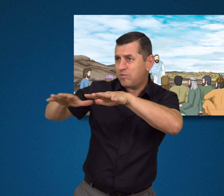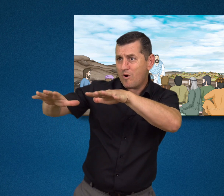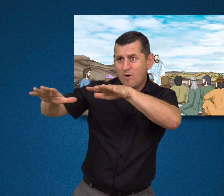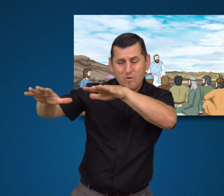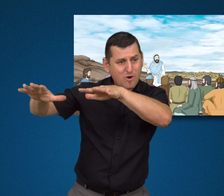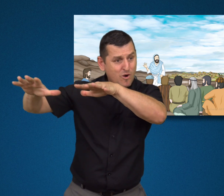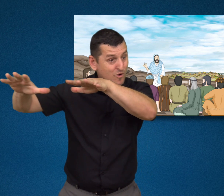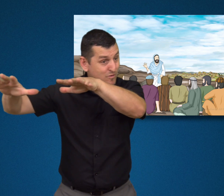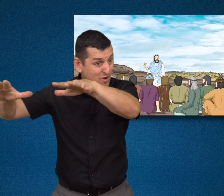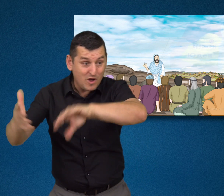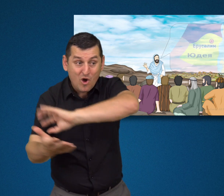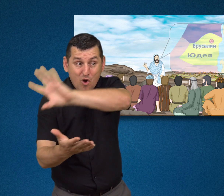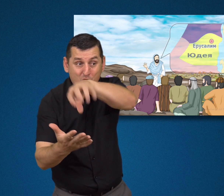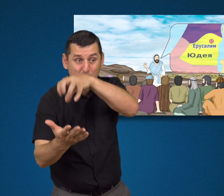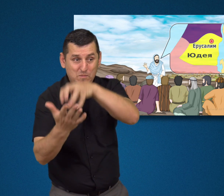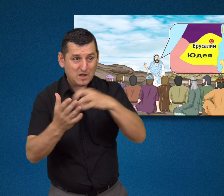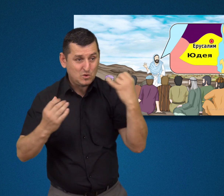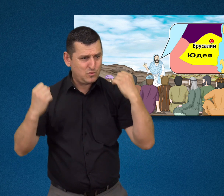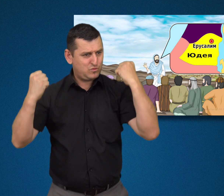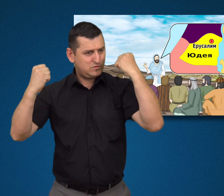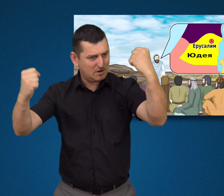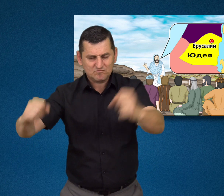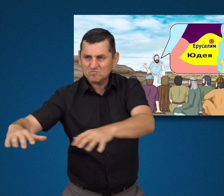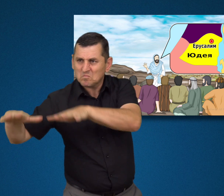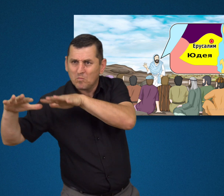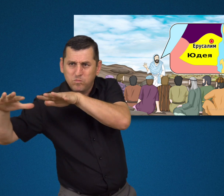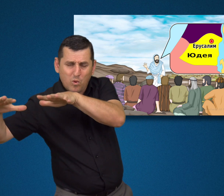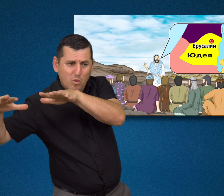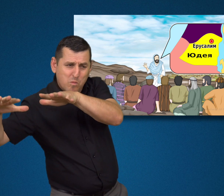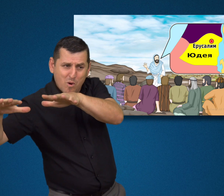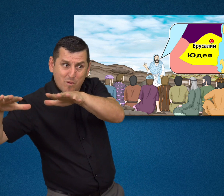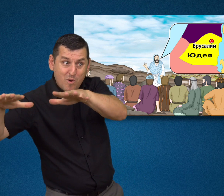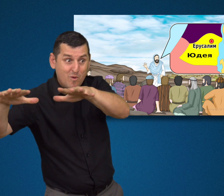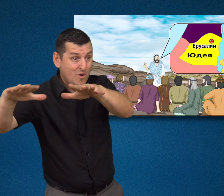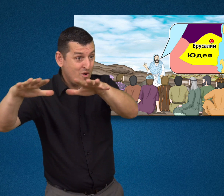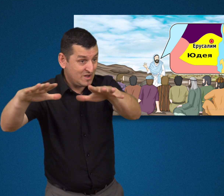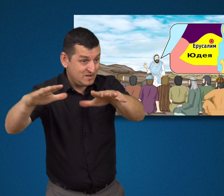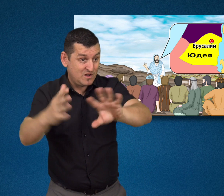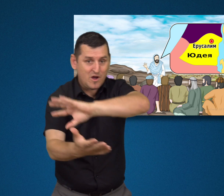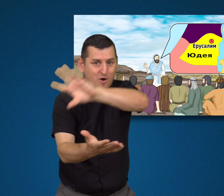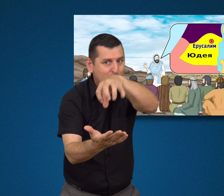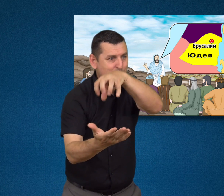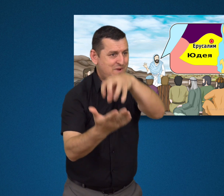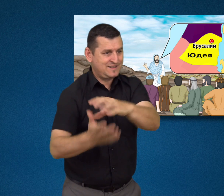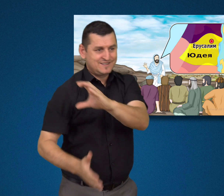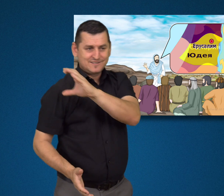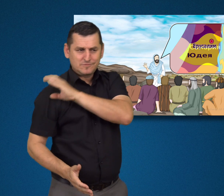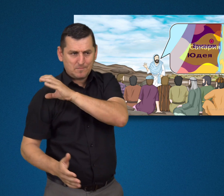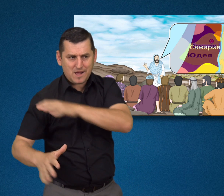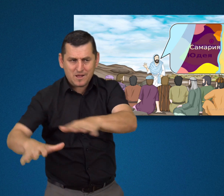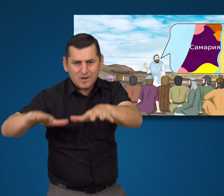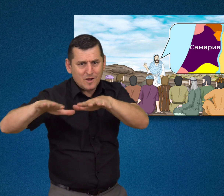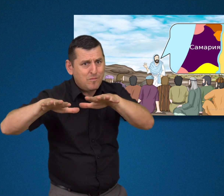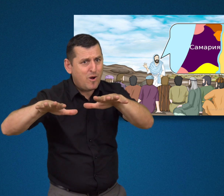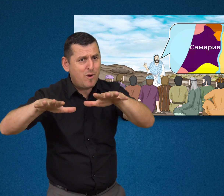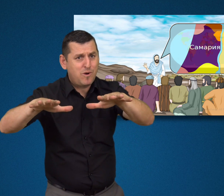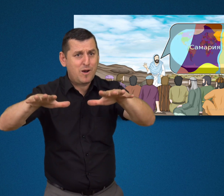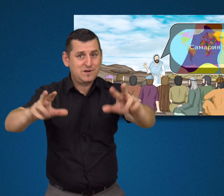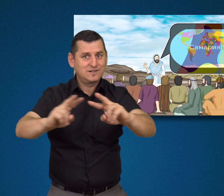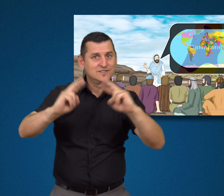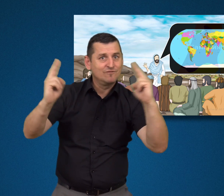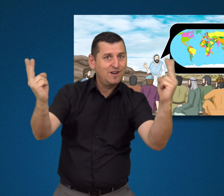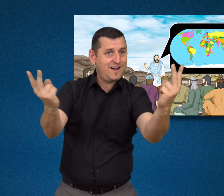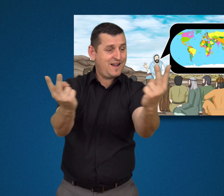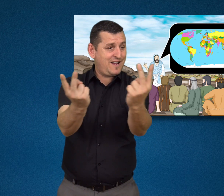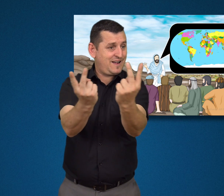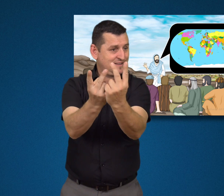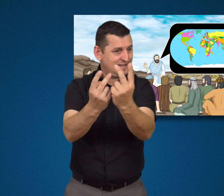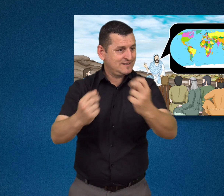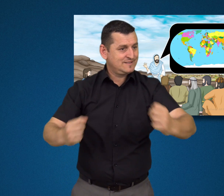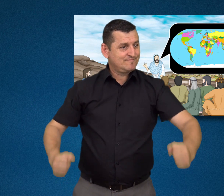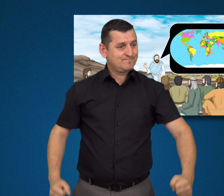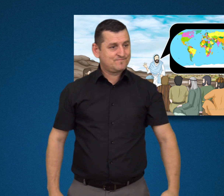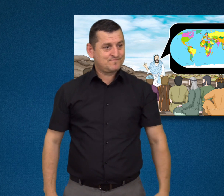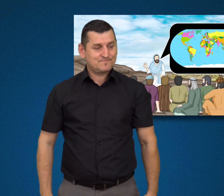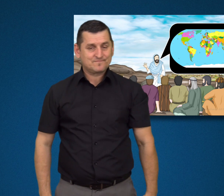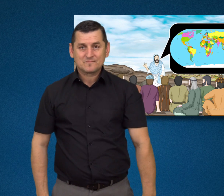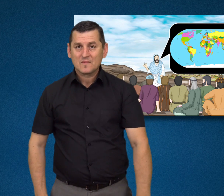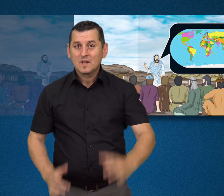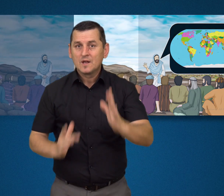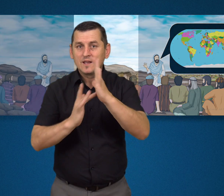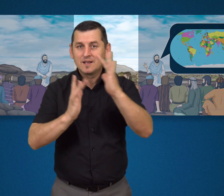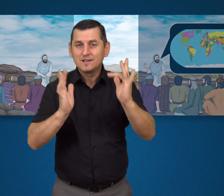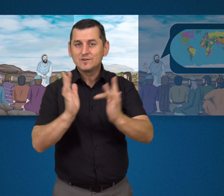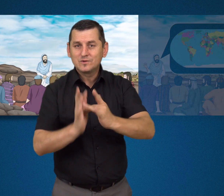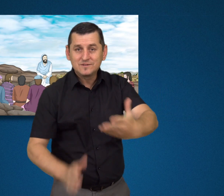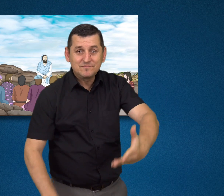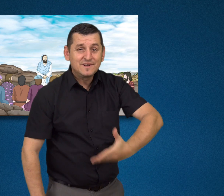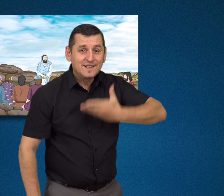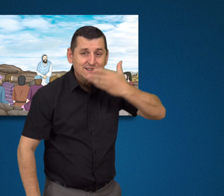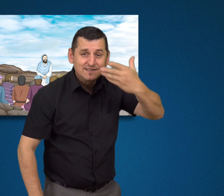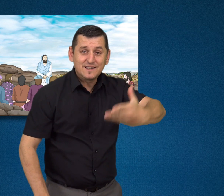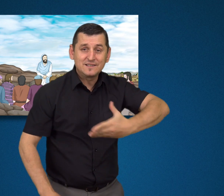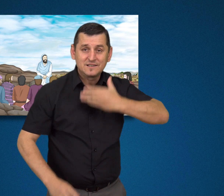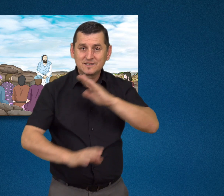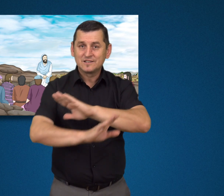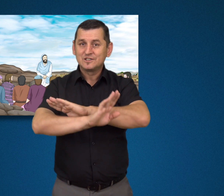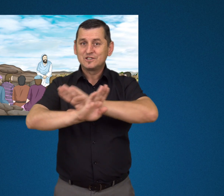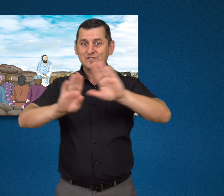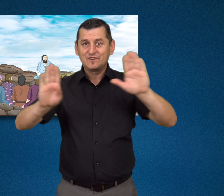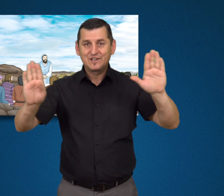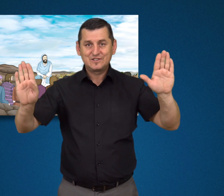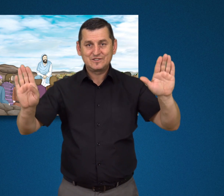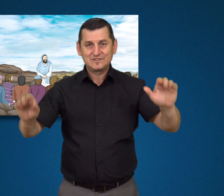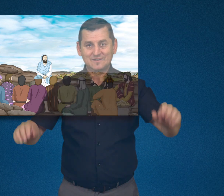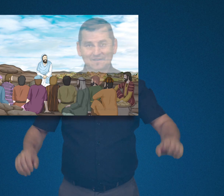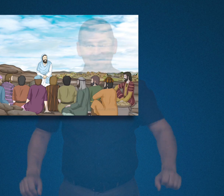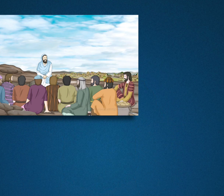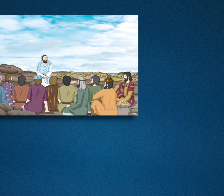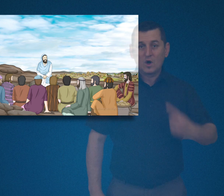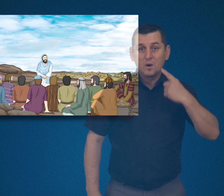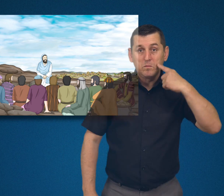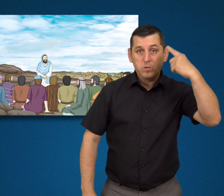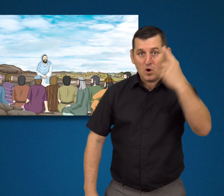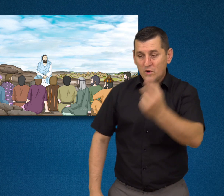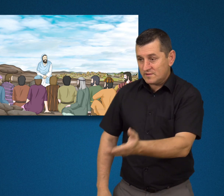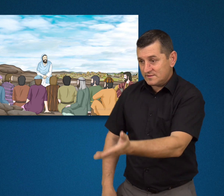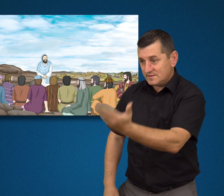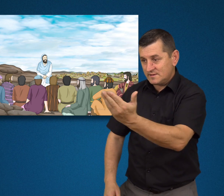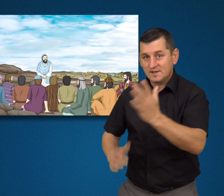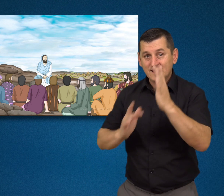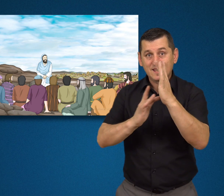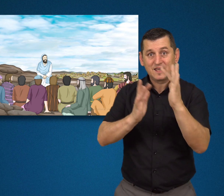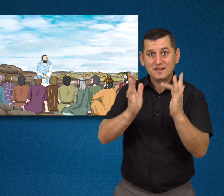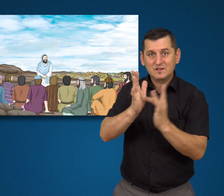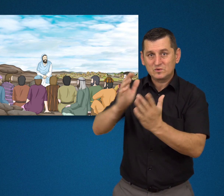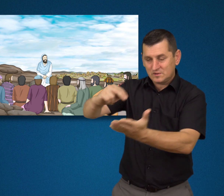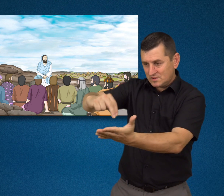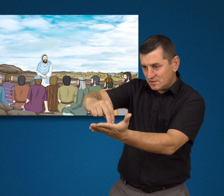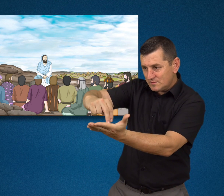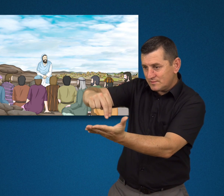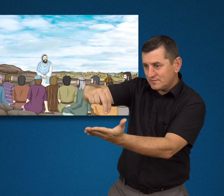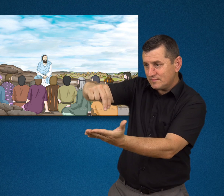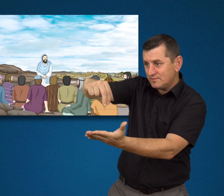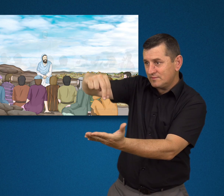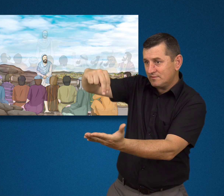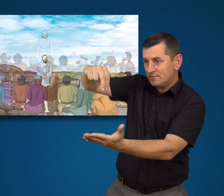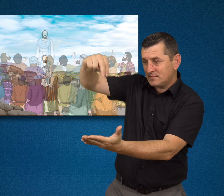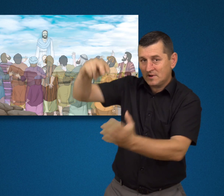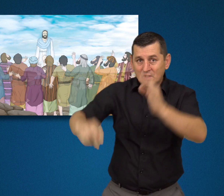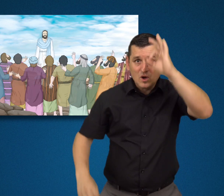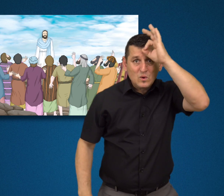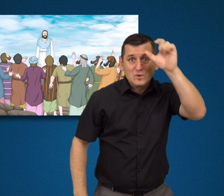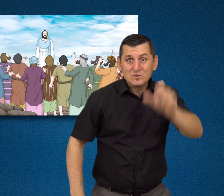But you will receive power when the Holy Spirit comes upon you, and you will be My witnesses in Jerusalem, and in all Judea and Samaria, and to the ends of the earth.”